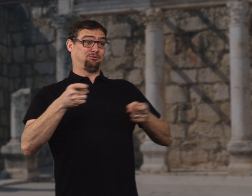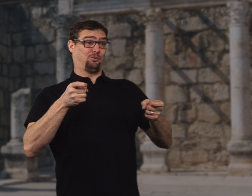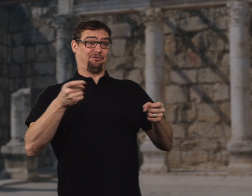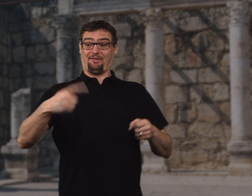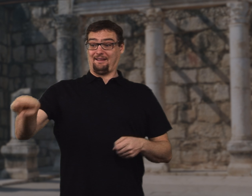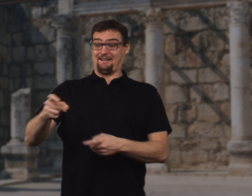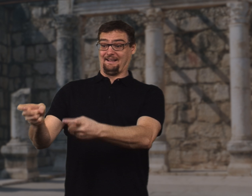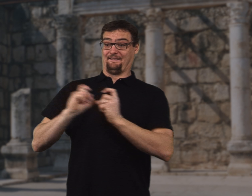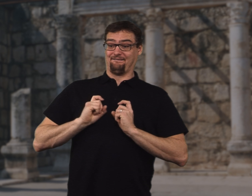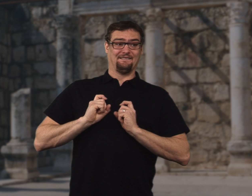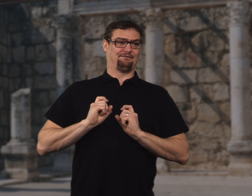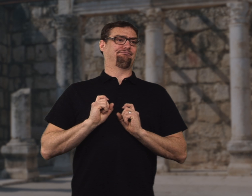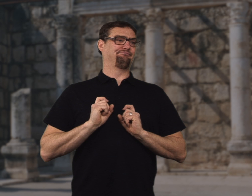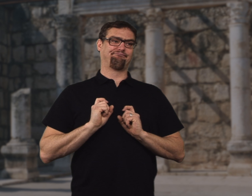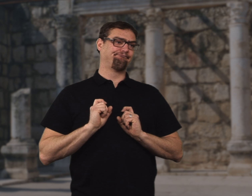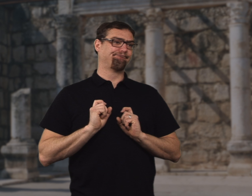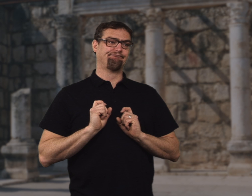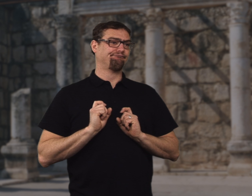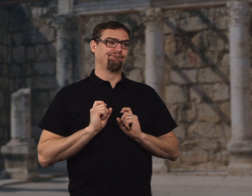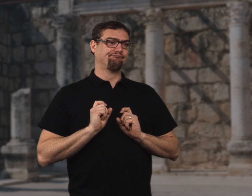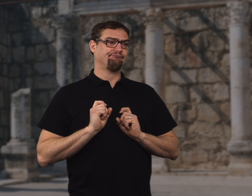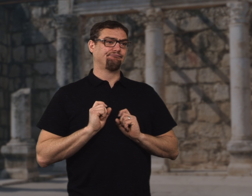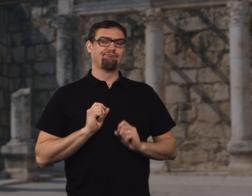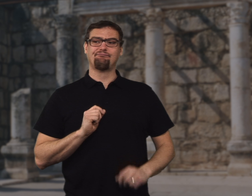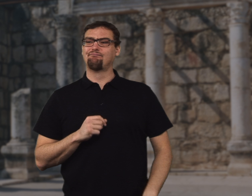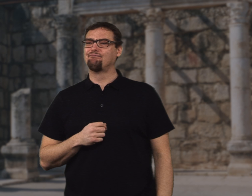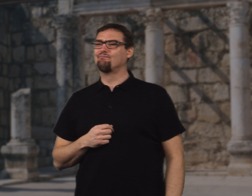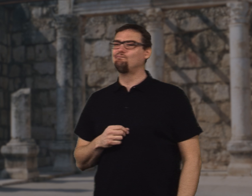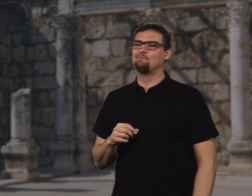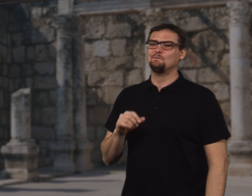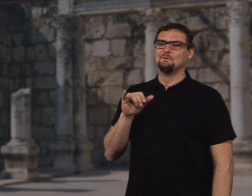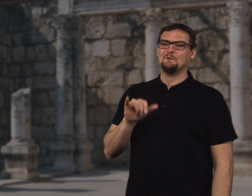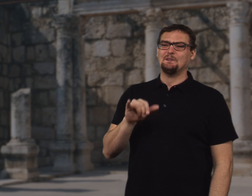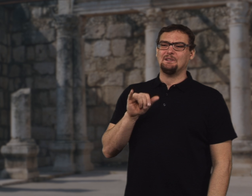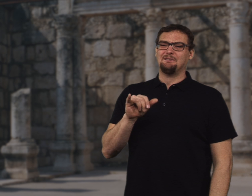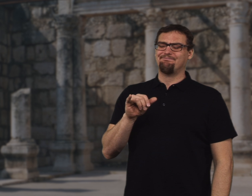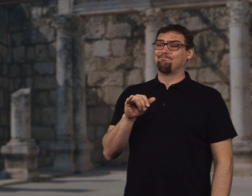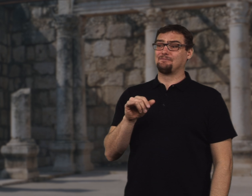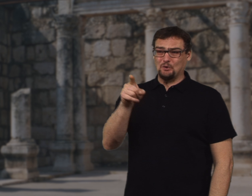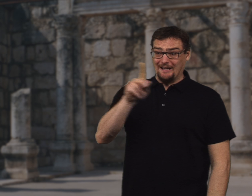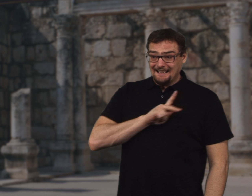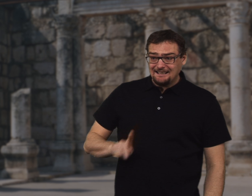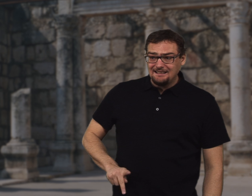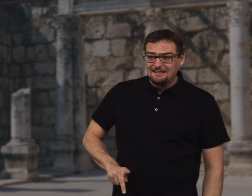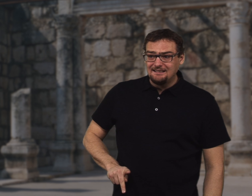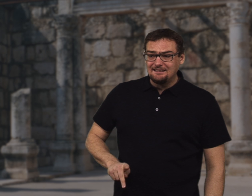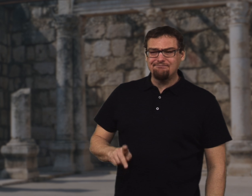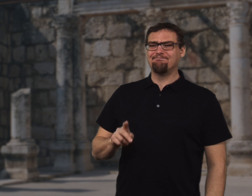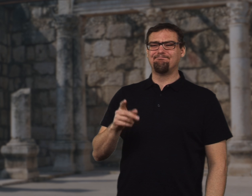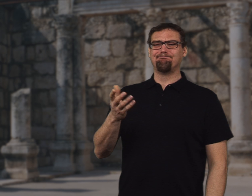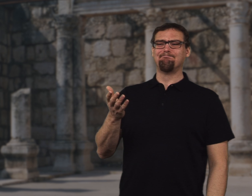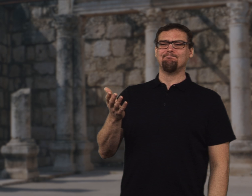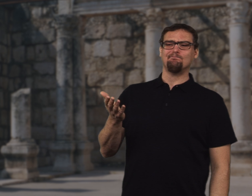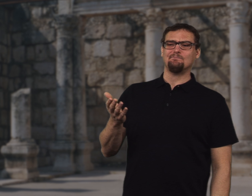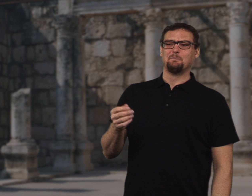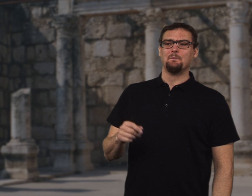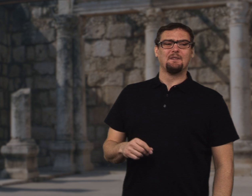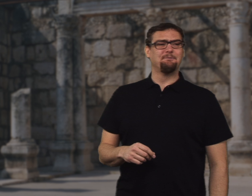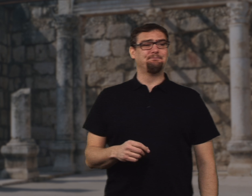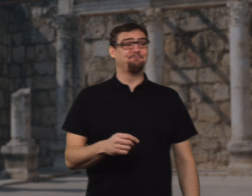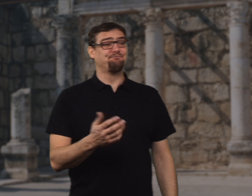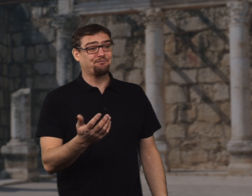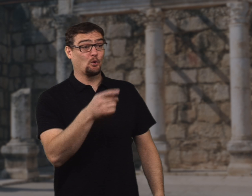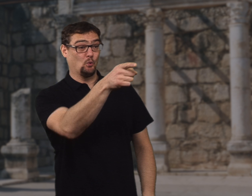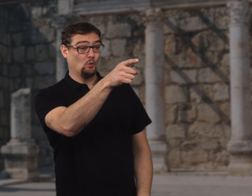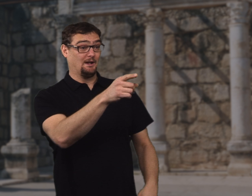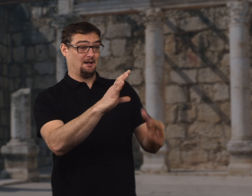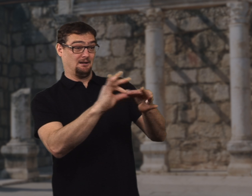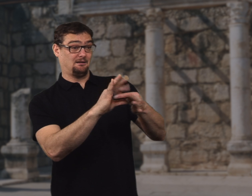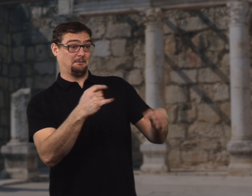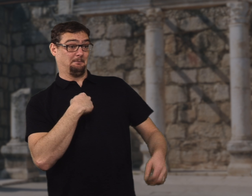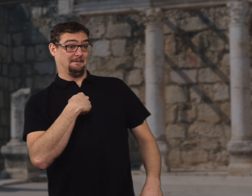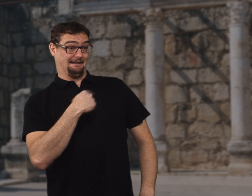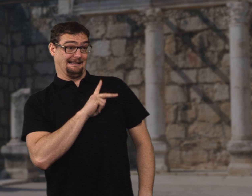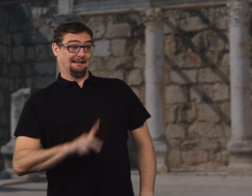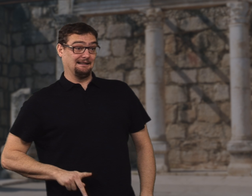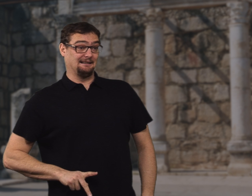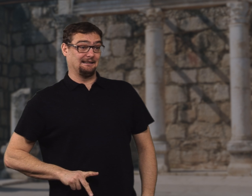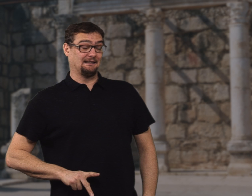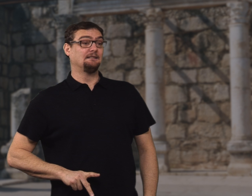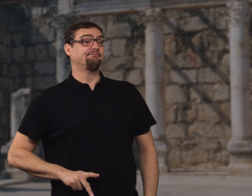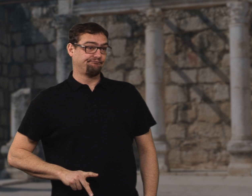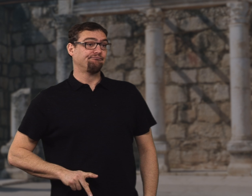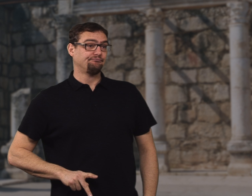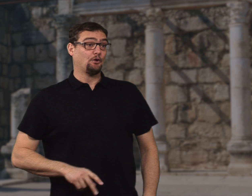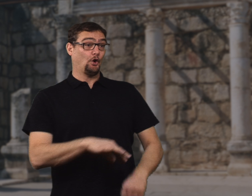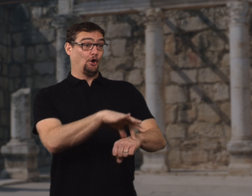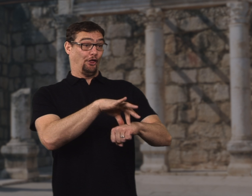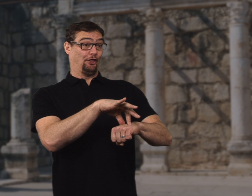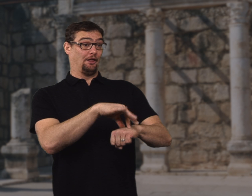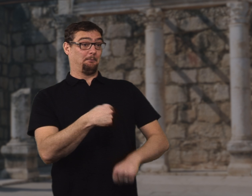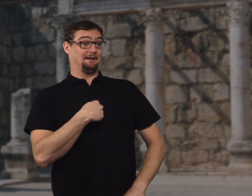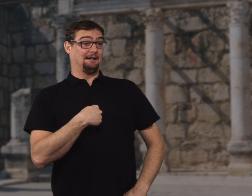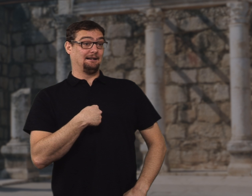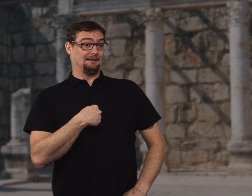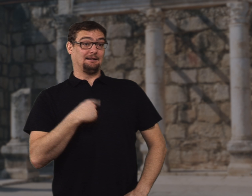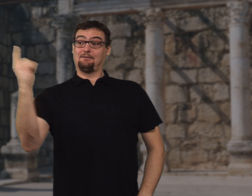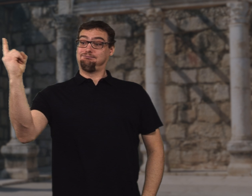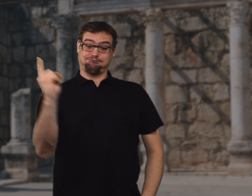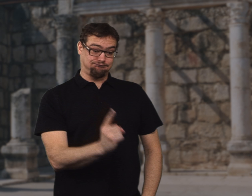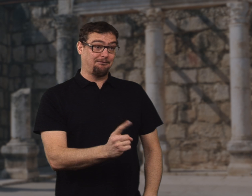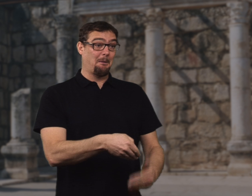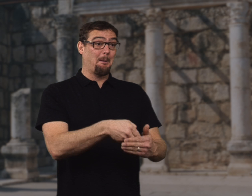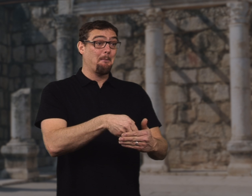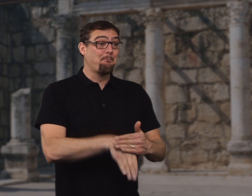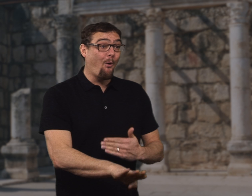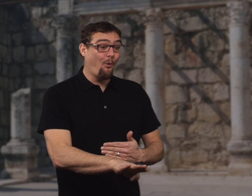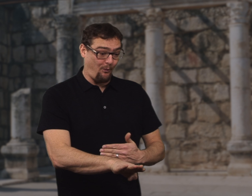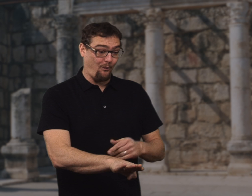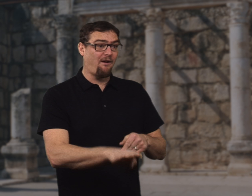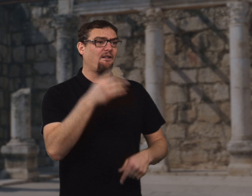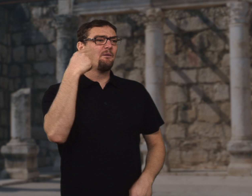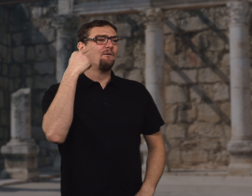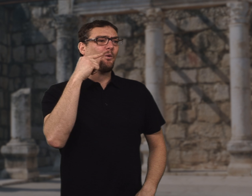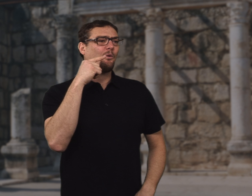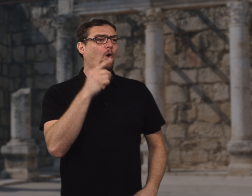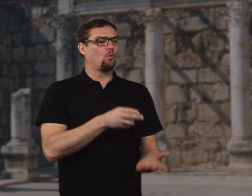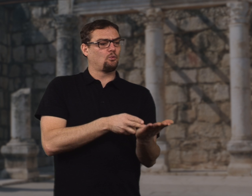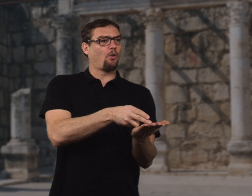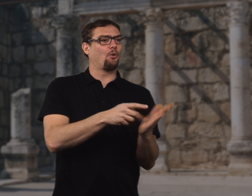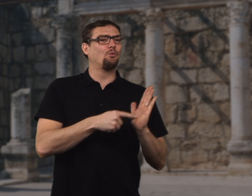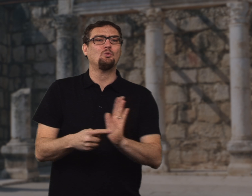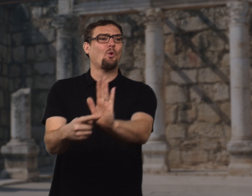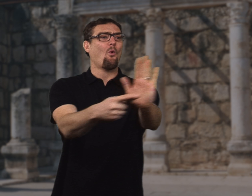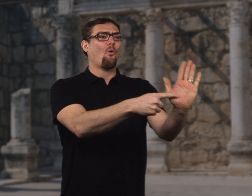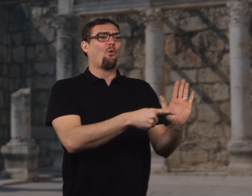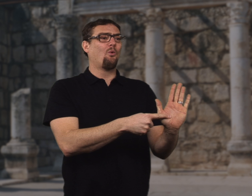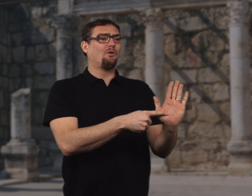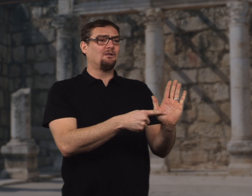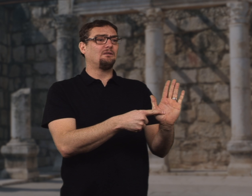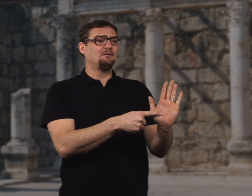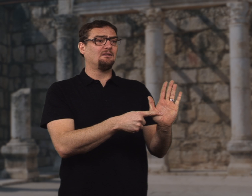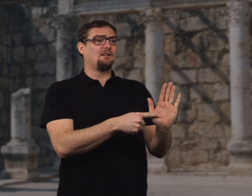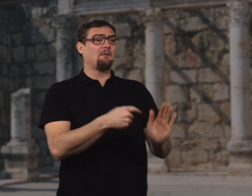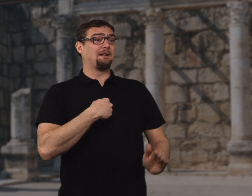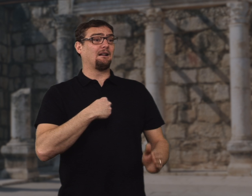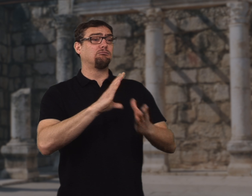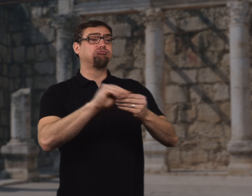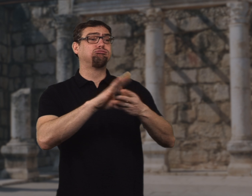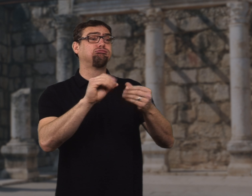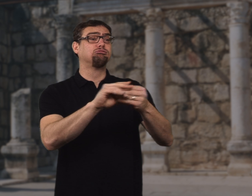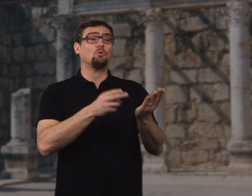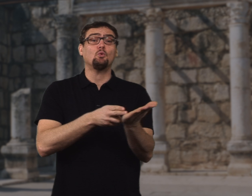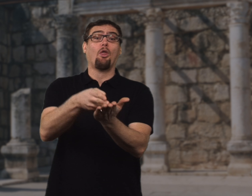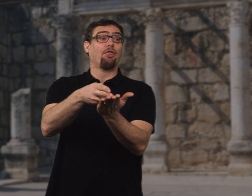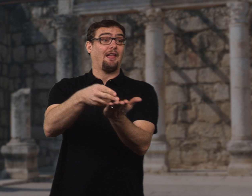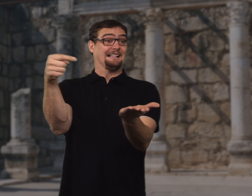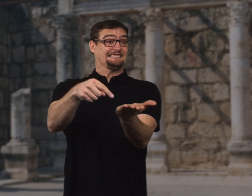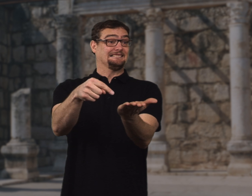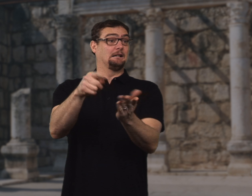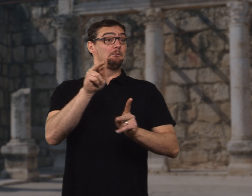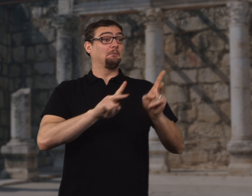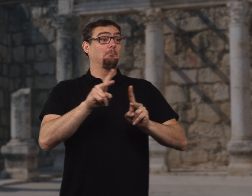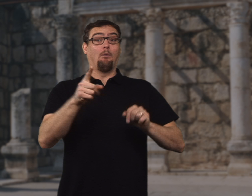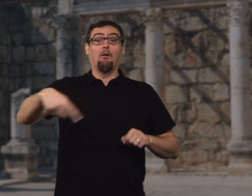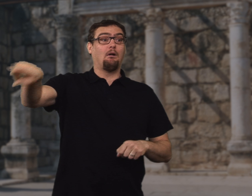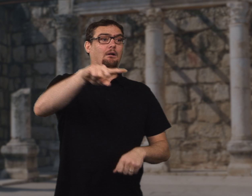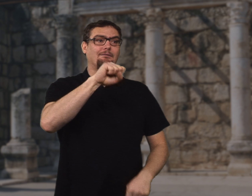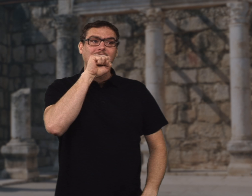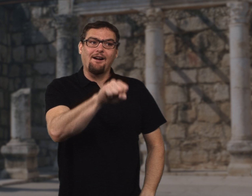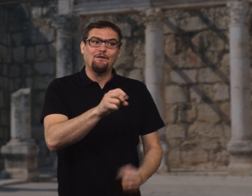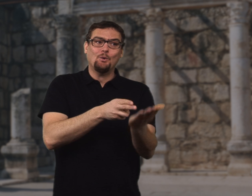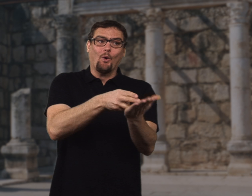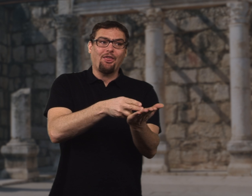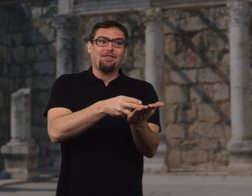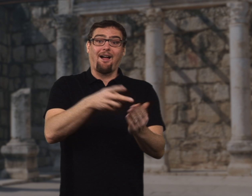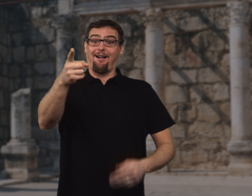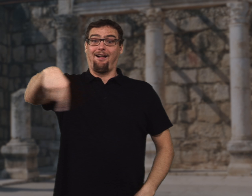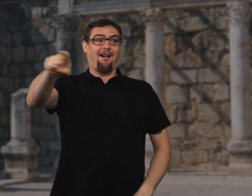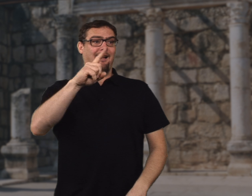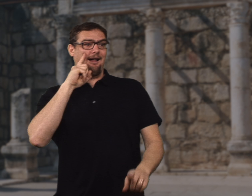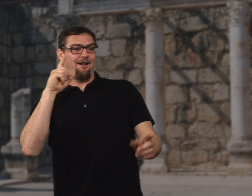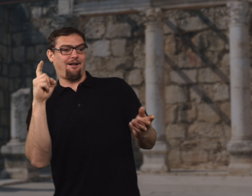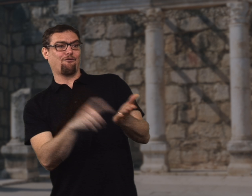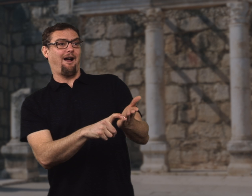Pilate said. “You say that I am a king,” Jesus answered. “For this reason I was born and have come into the world, to testify to the truth.